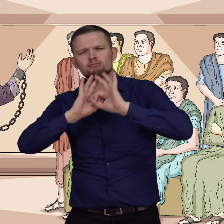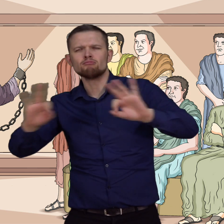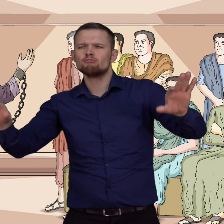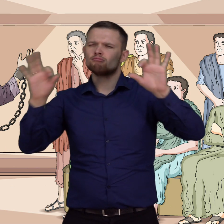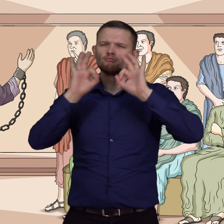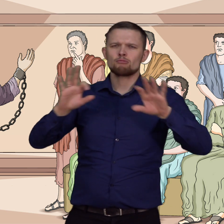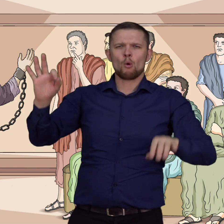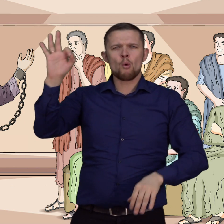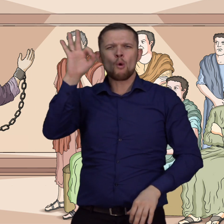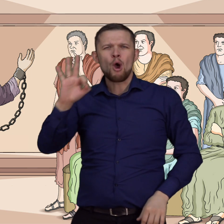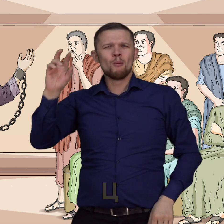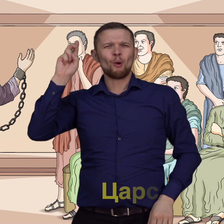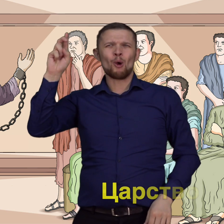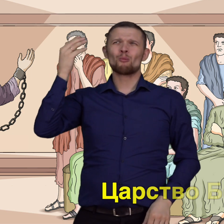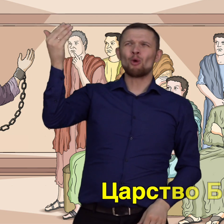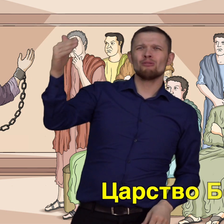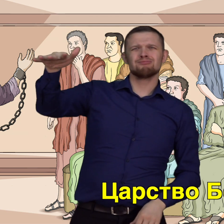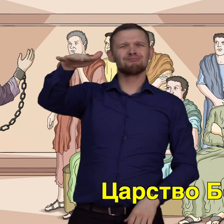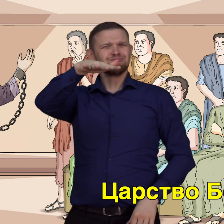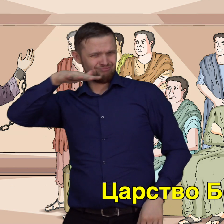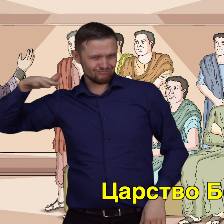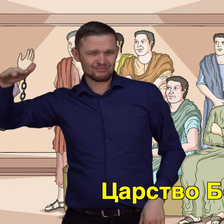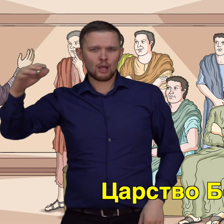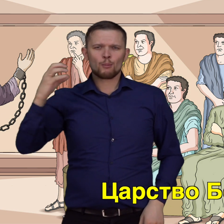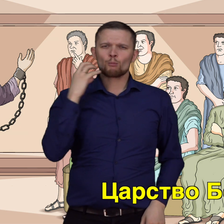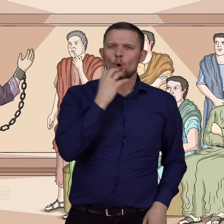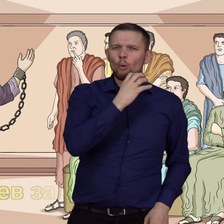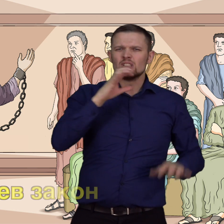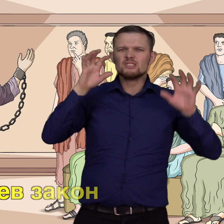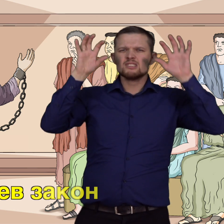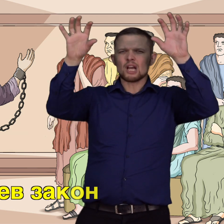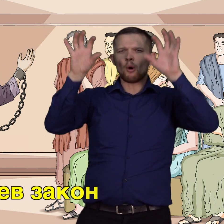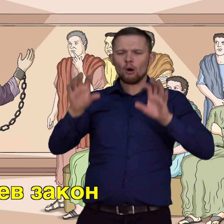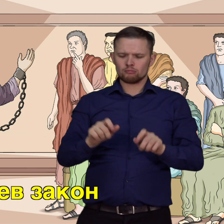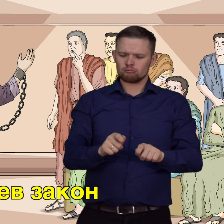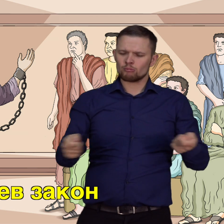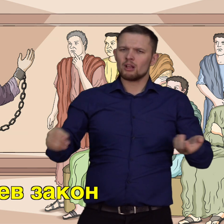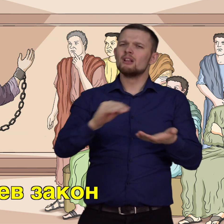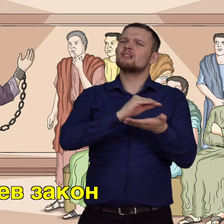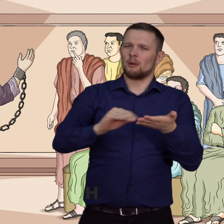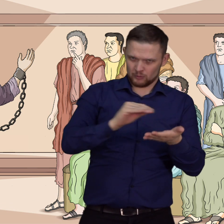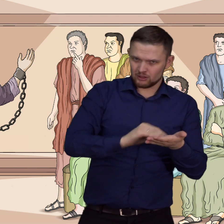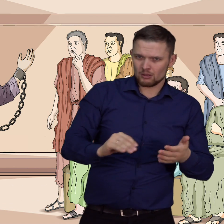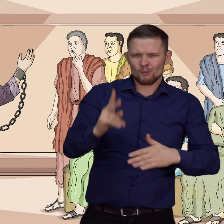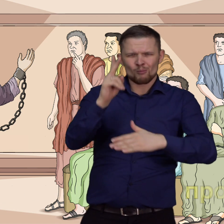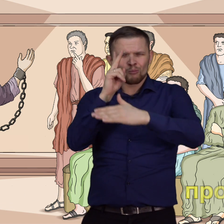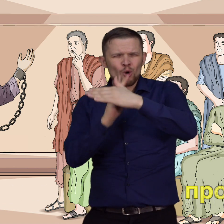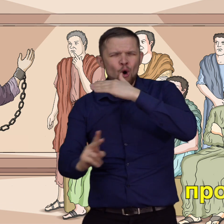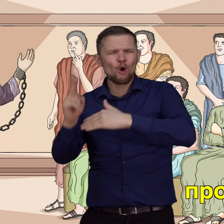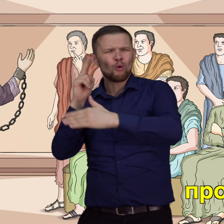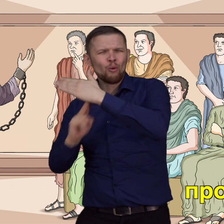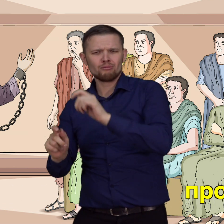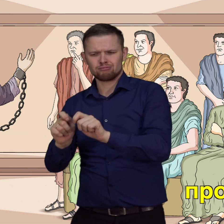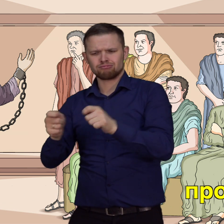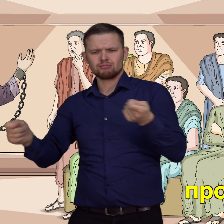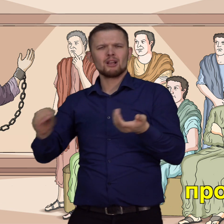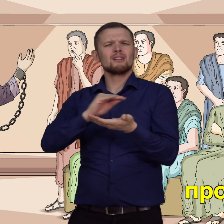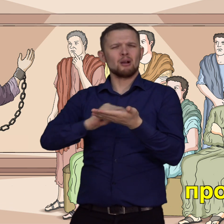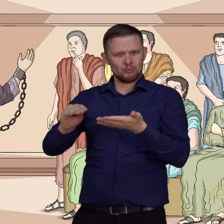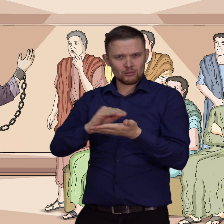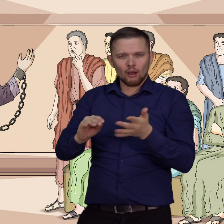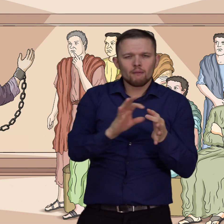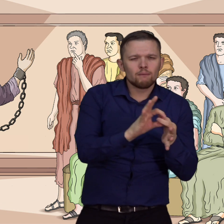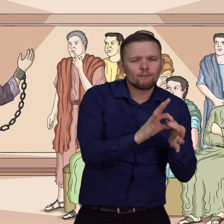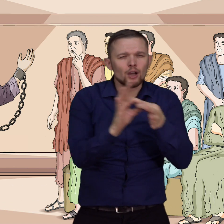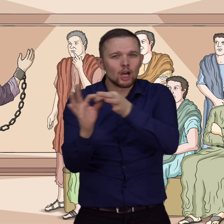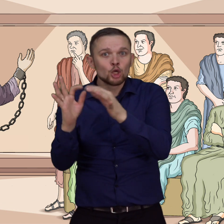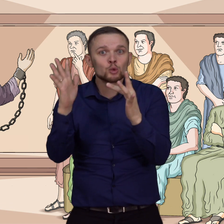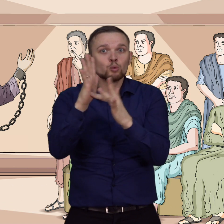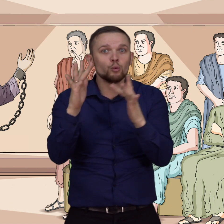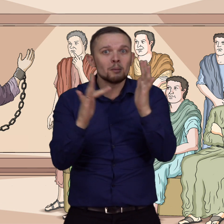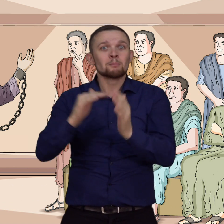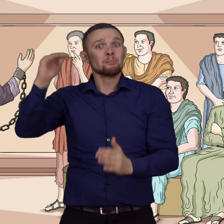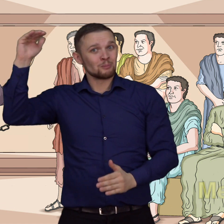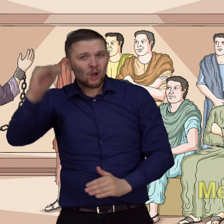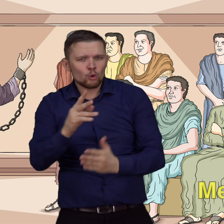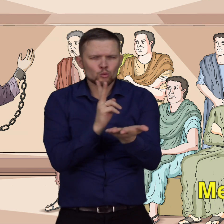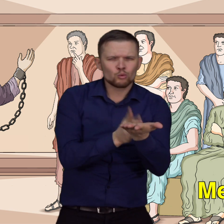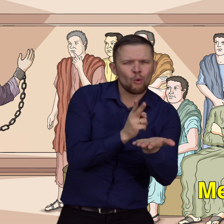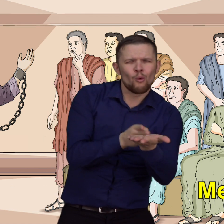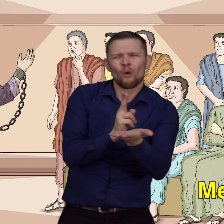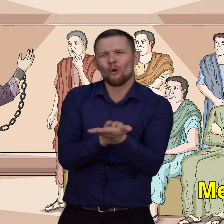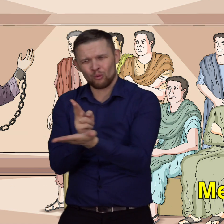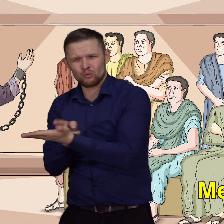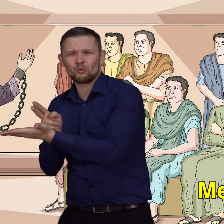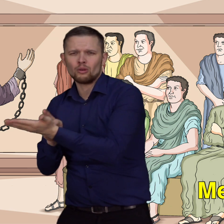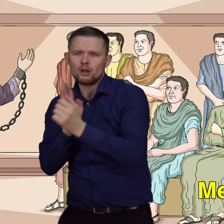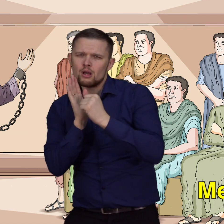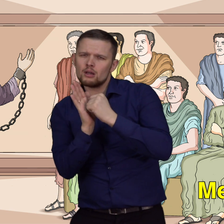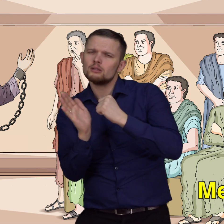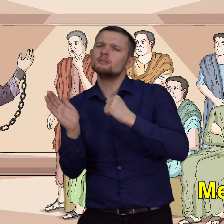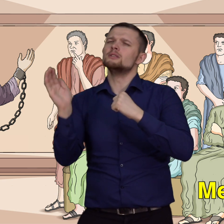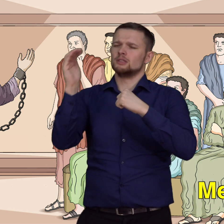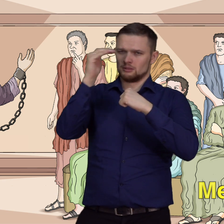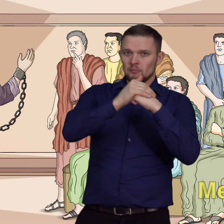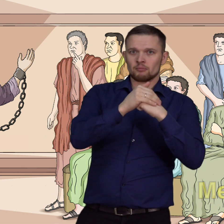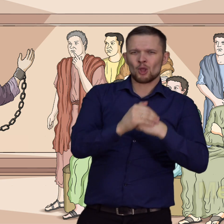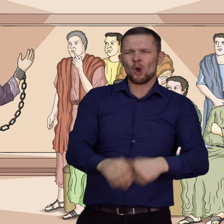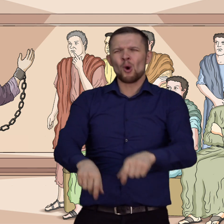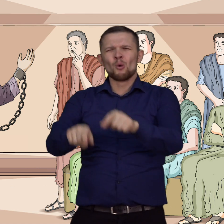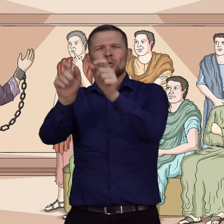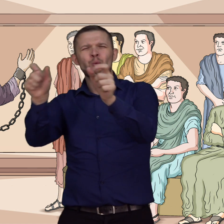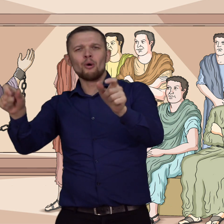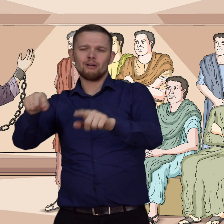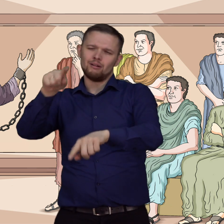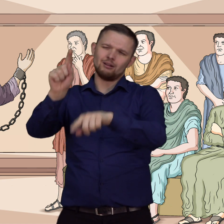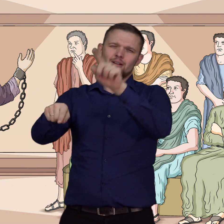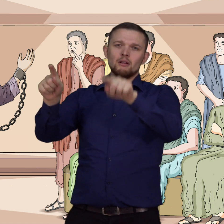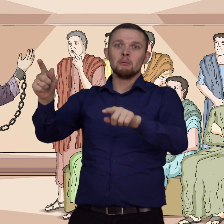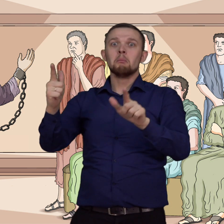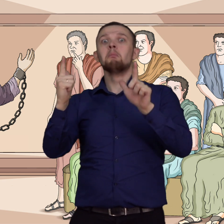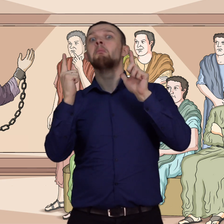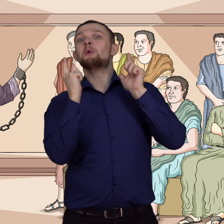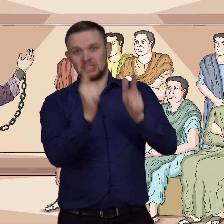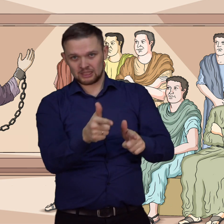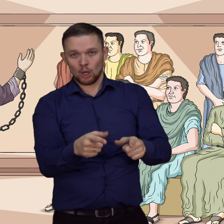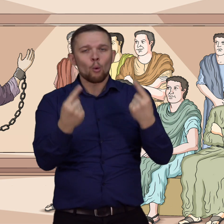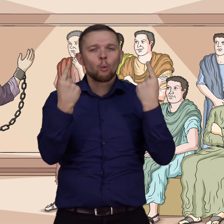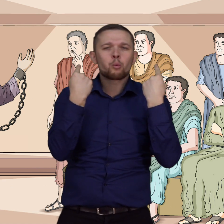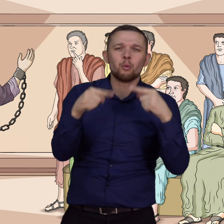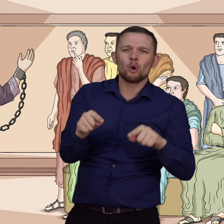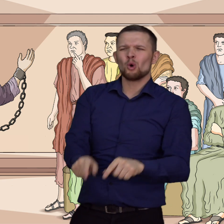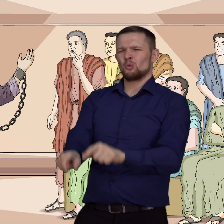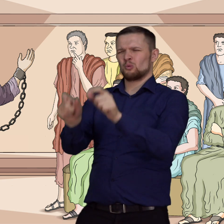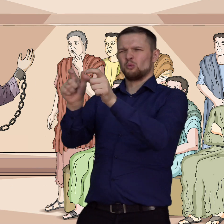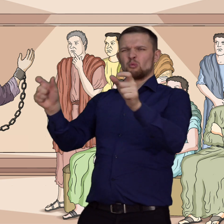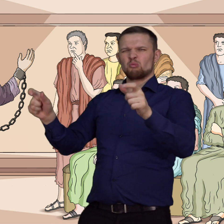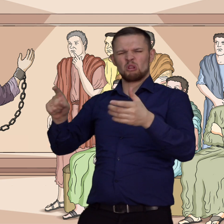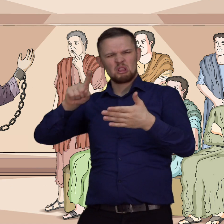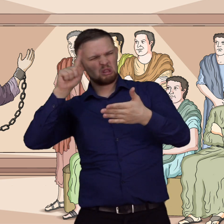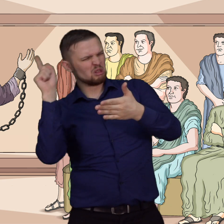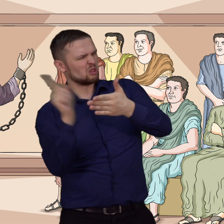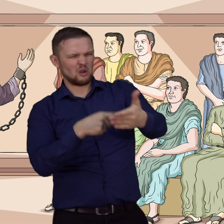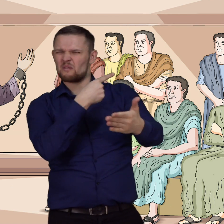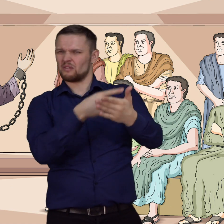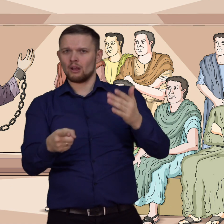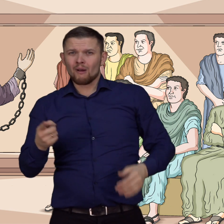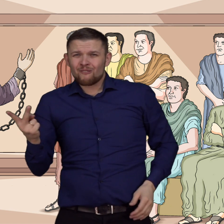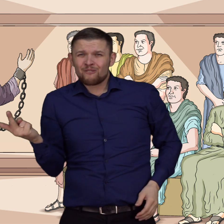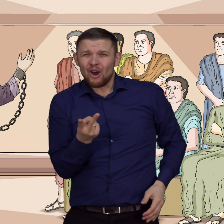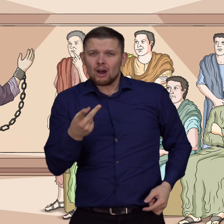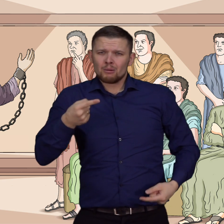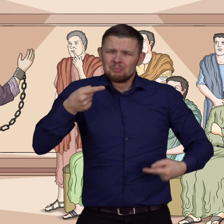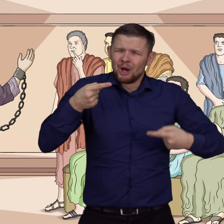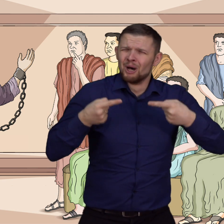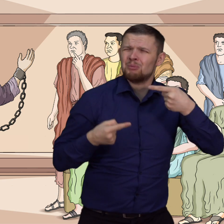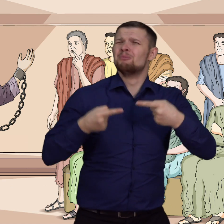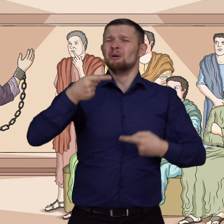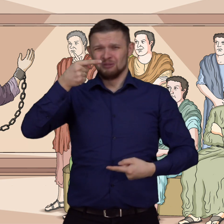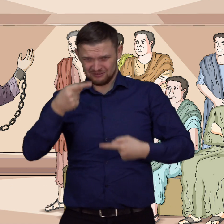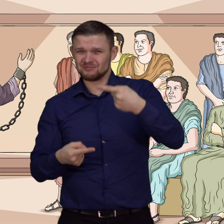He expounded to them from morning to evening, testifying about the kingdom of God and persuading them about Jesus from the Law of Moses and the Prophets.